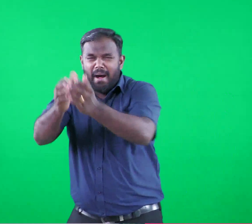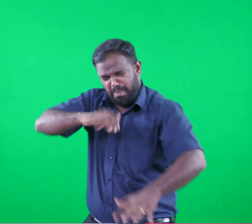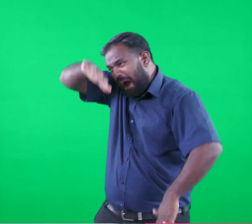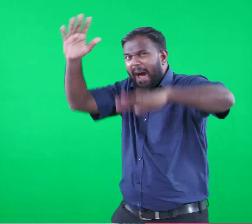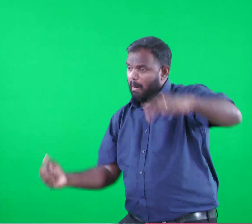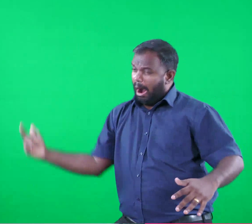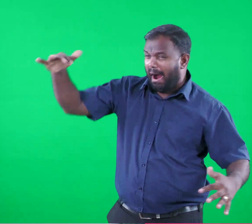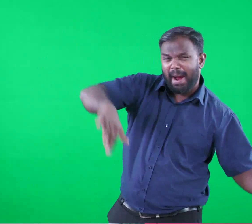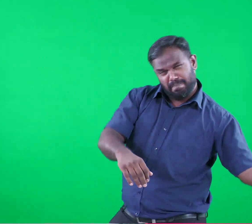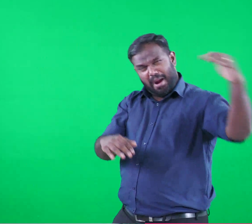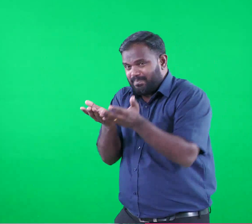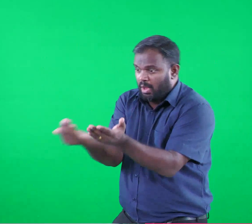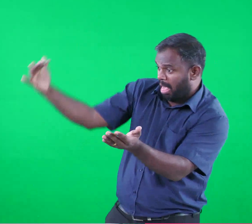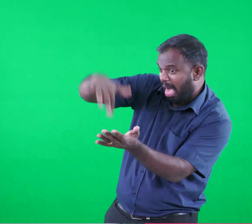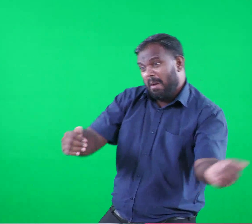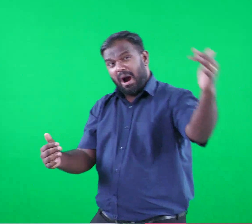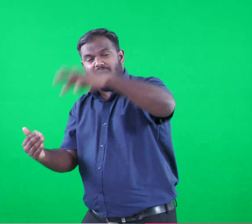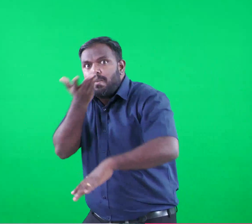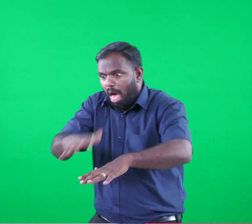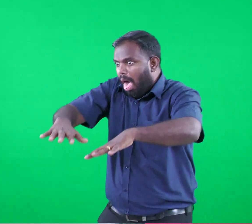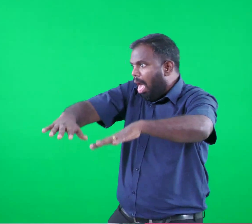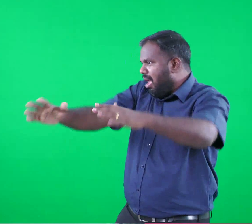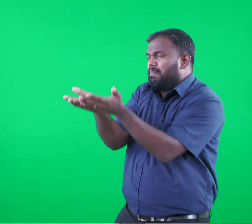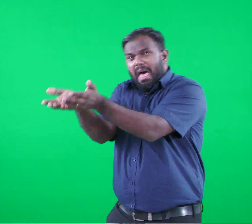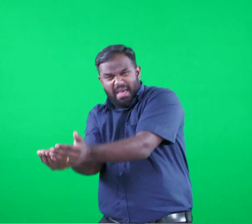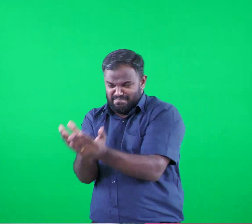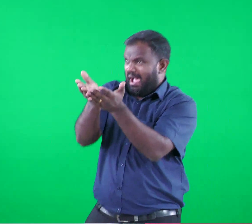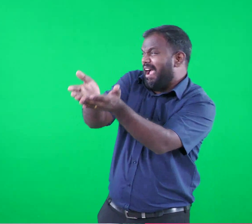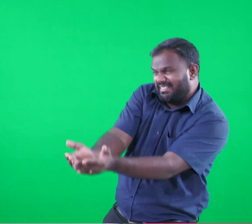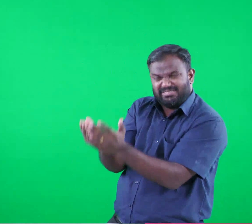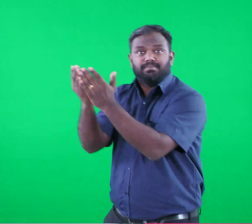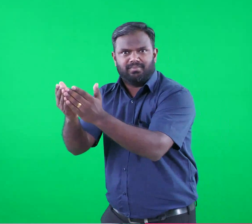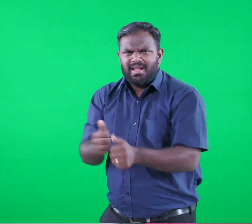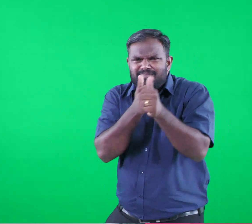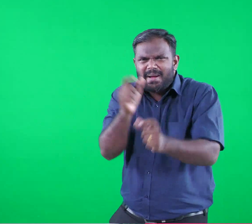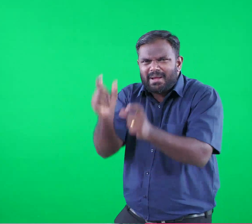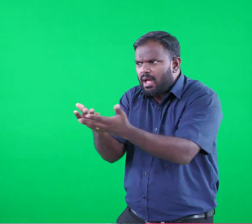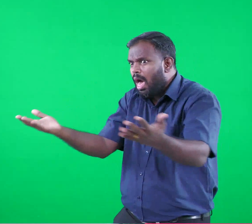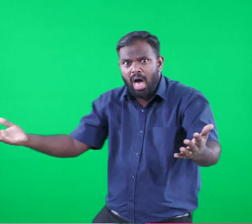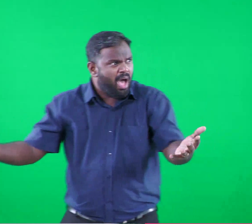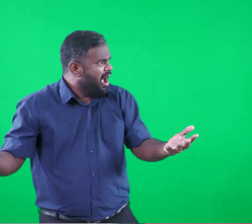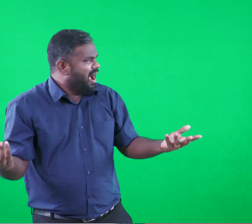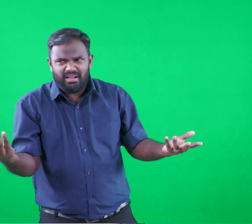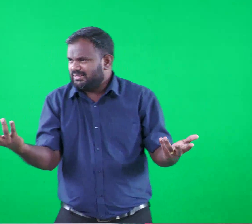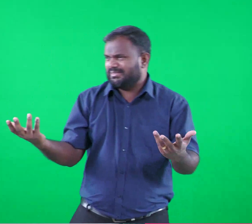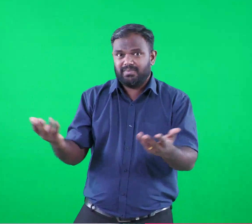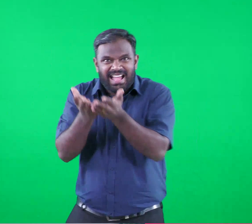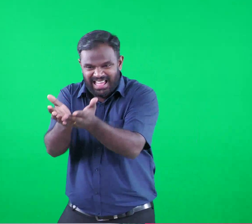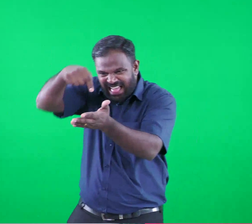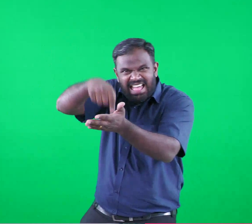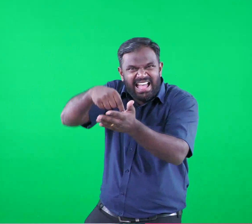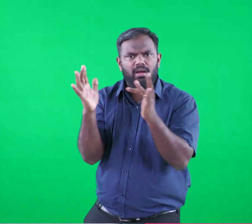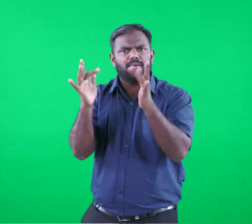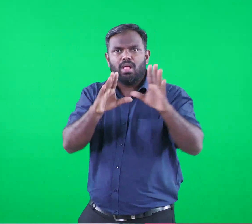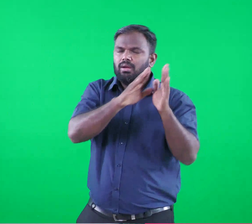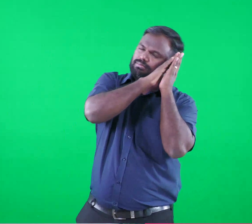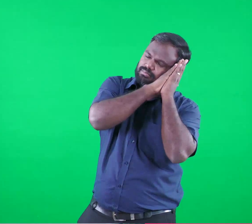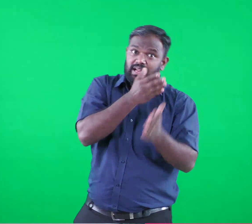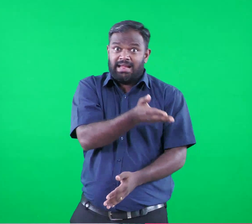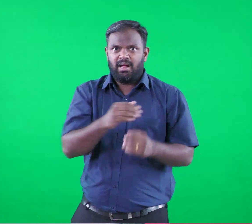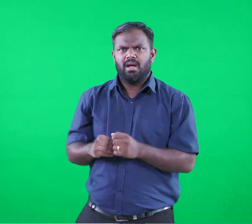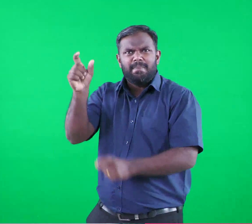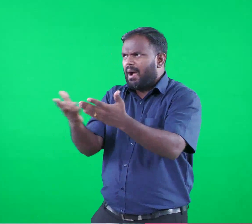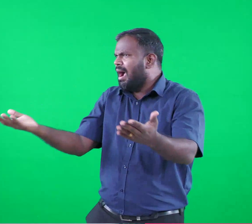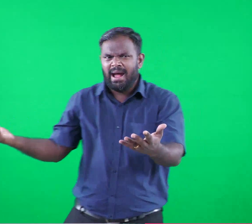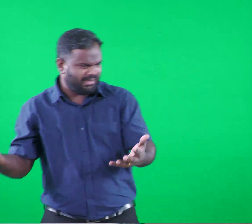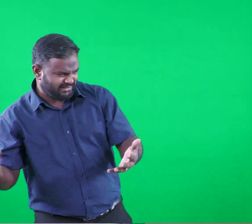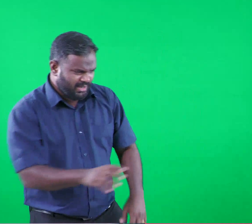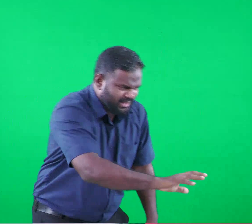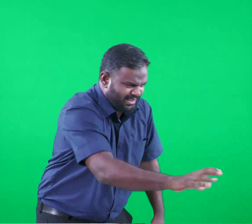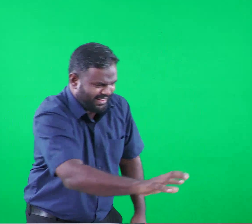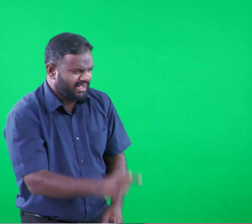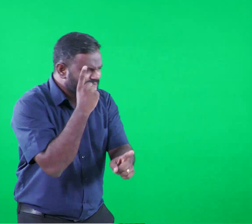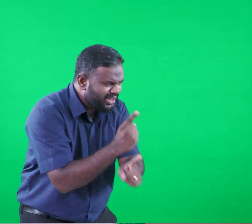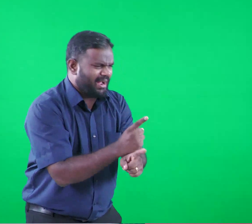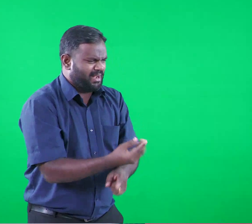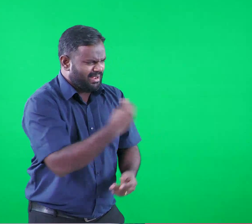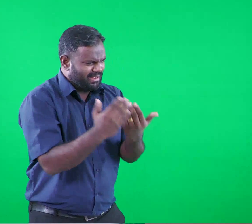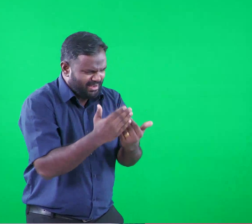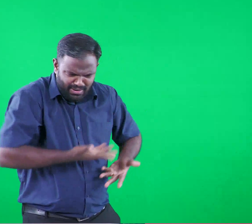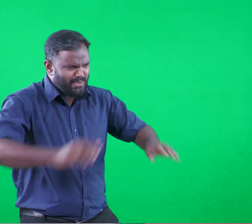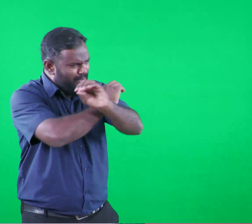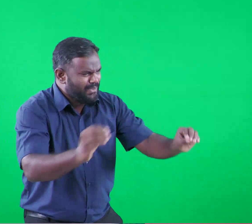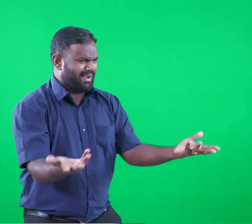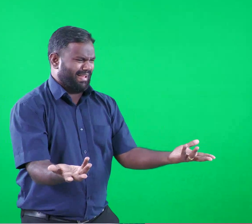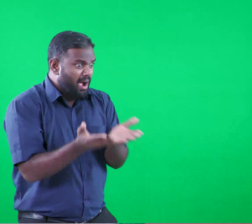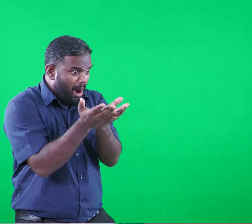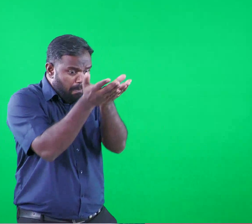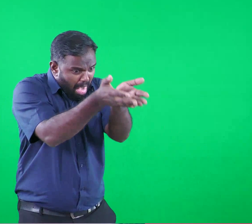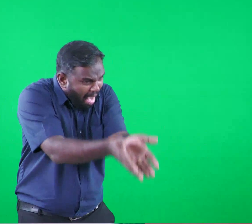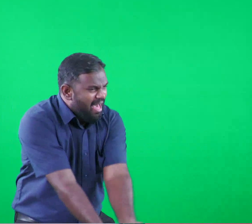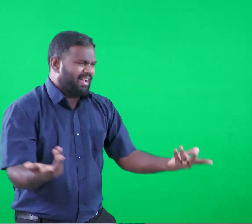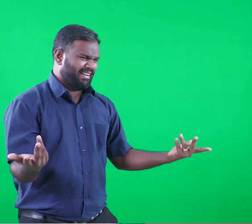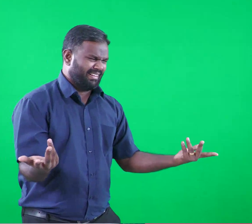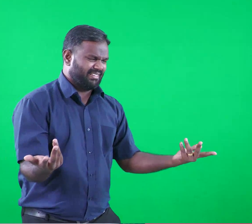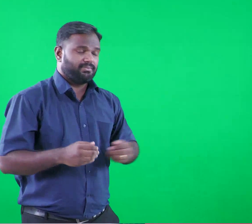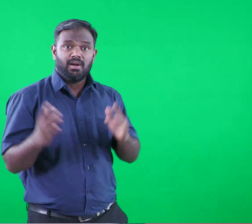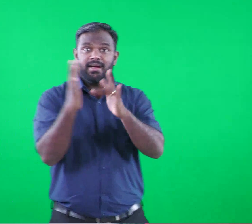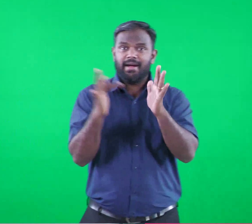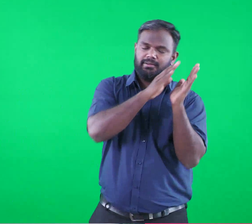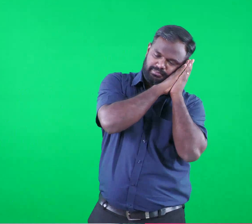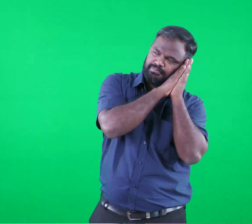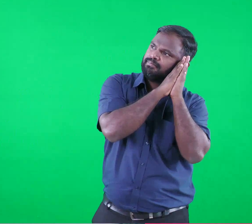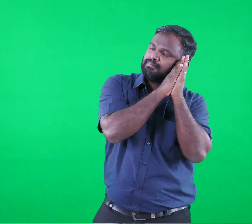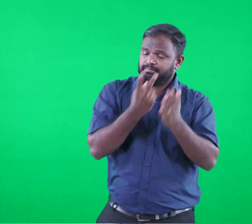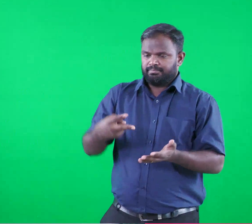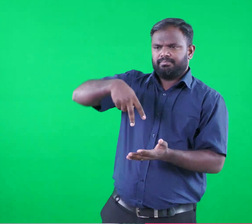But Jesus was in the stern, sleeping on the cushion. So they woke Him and said, "Teacher, don' t You care that we are perishing?"